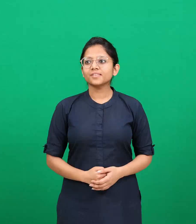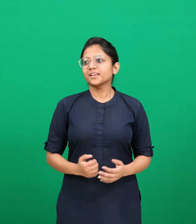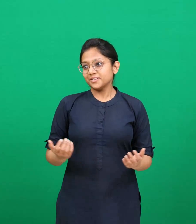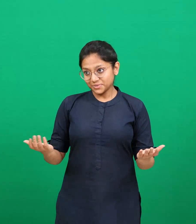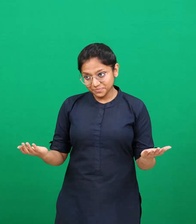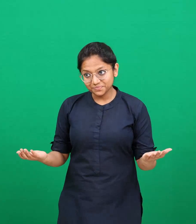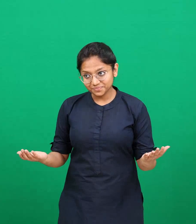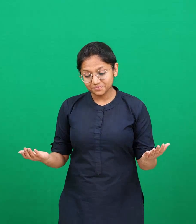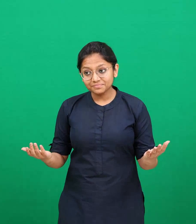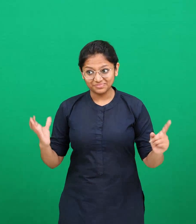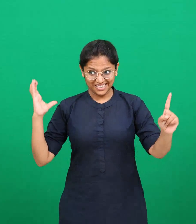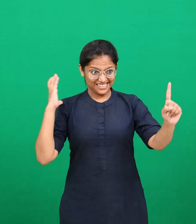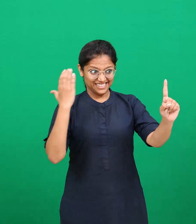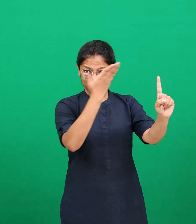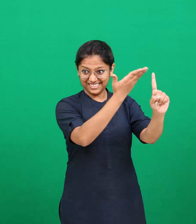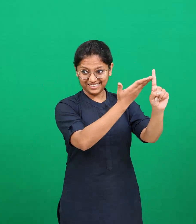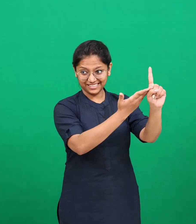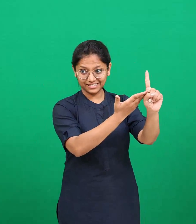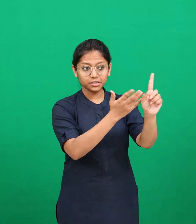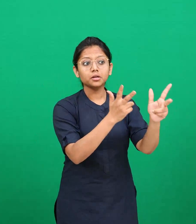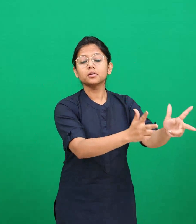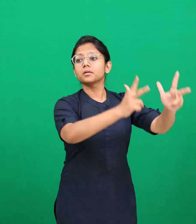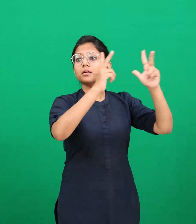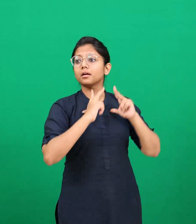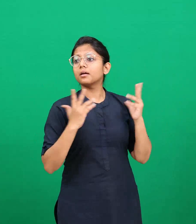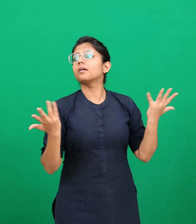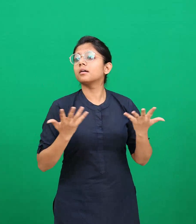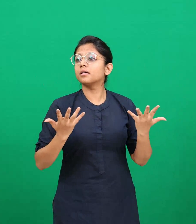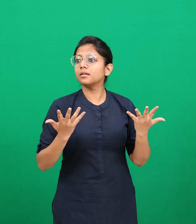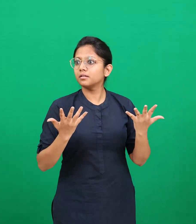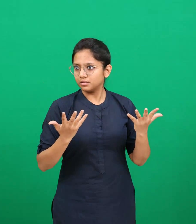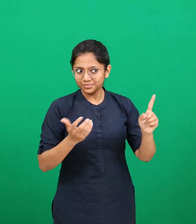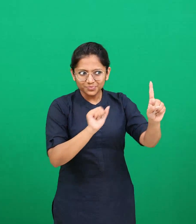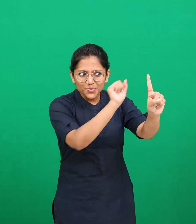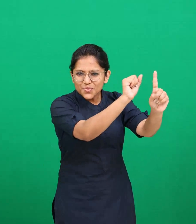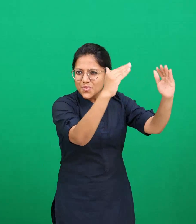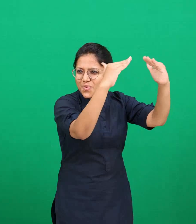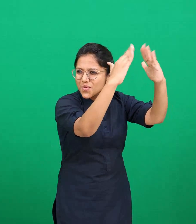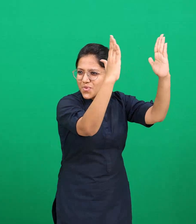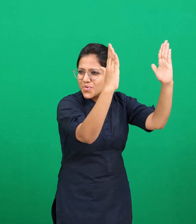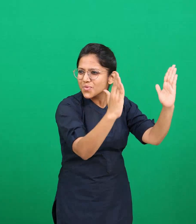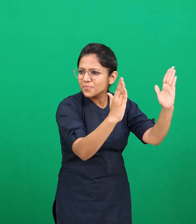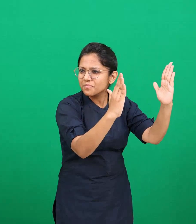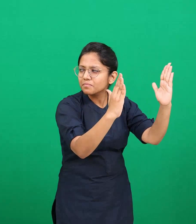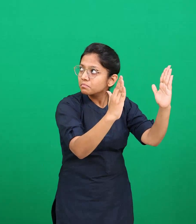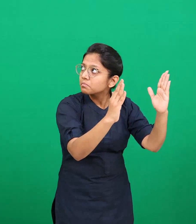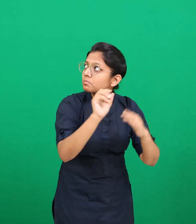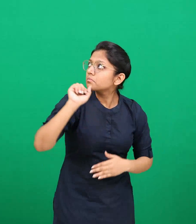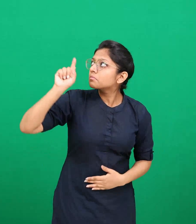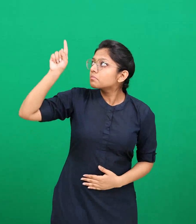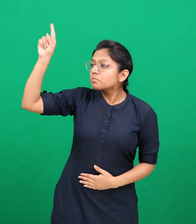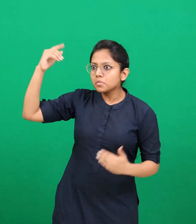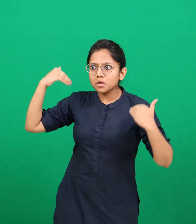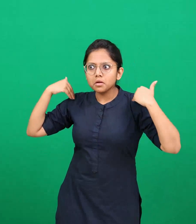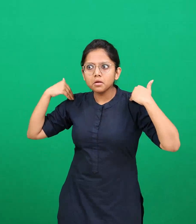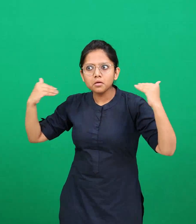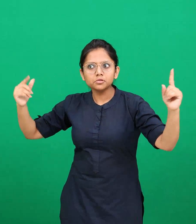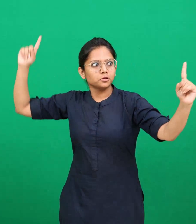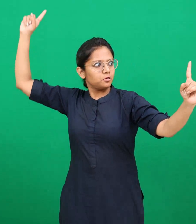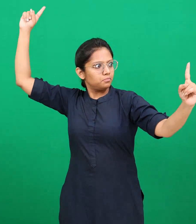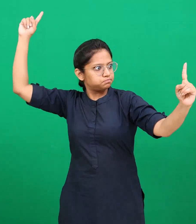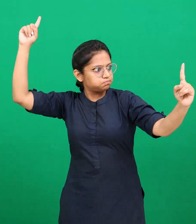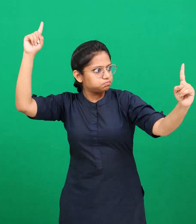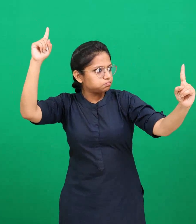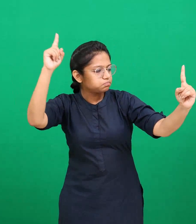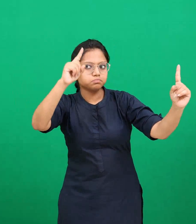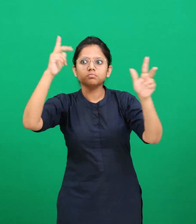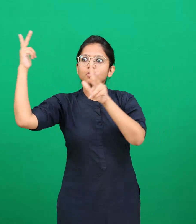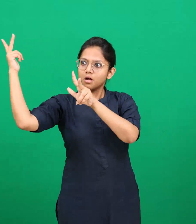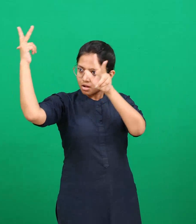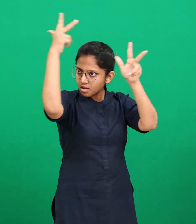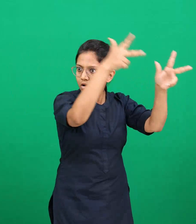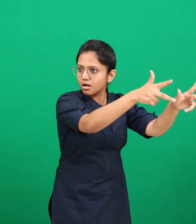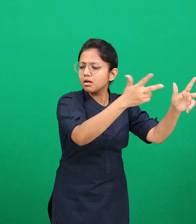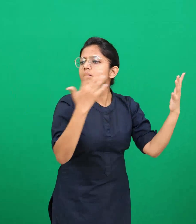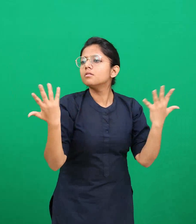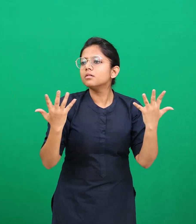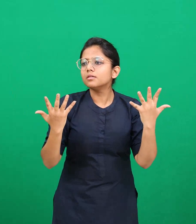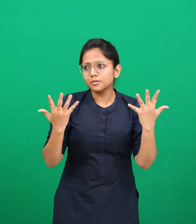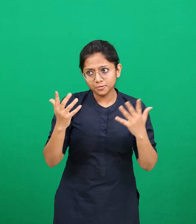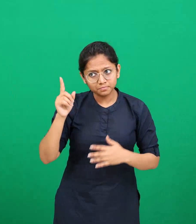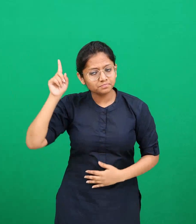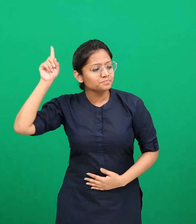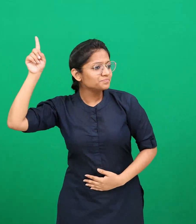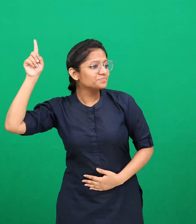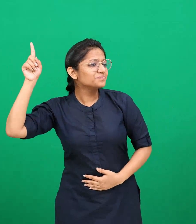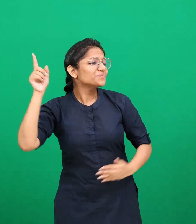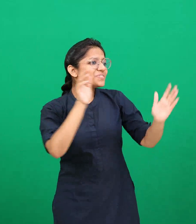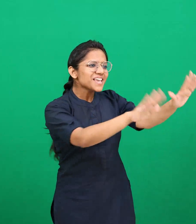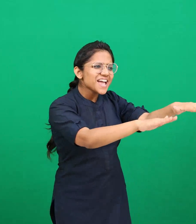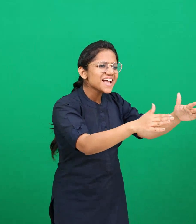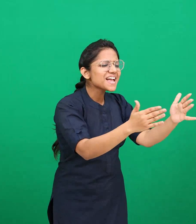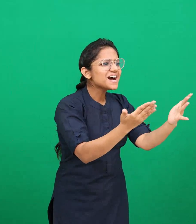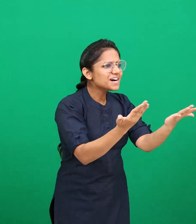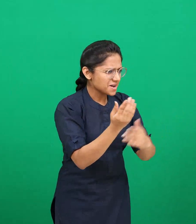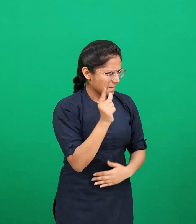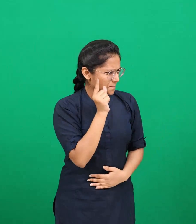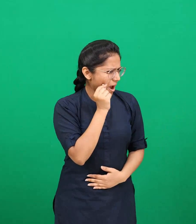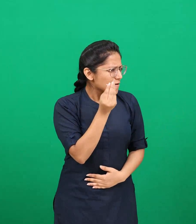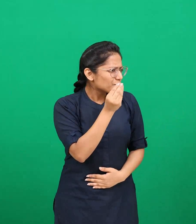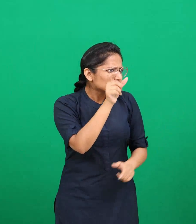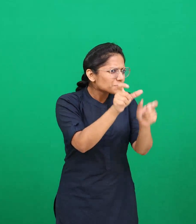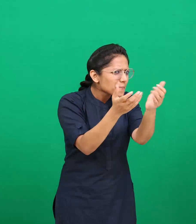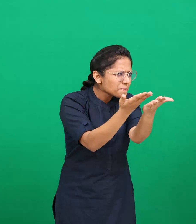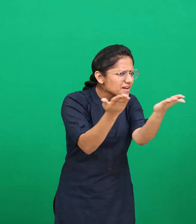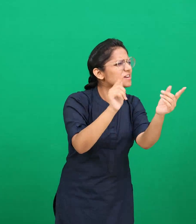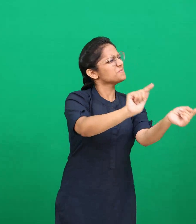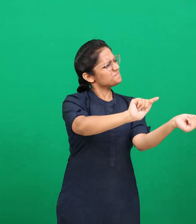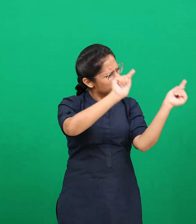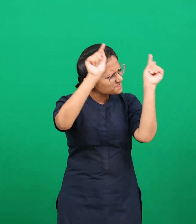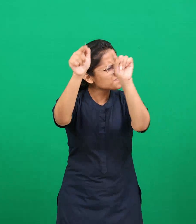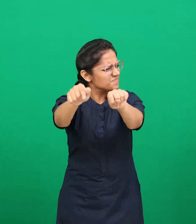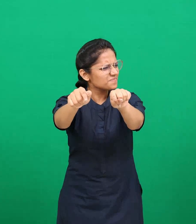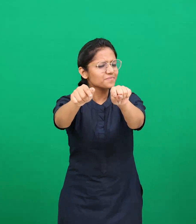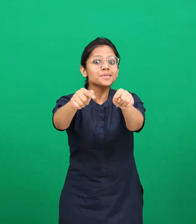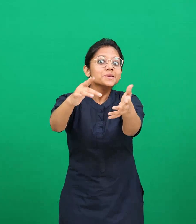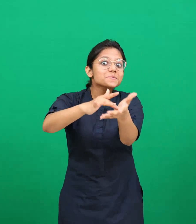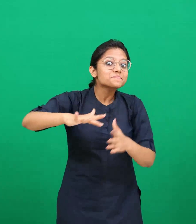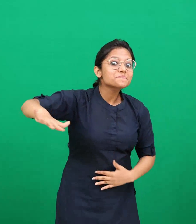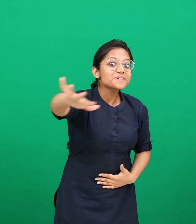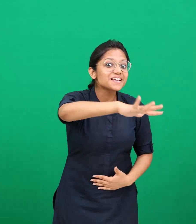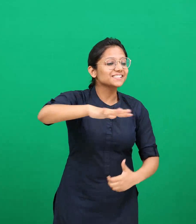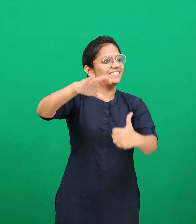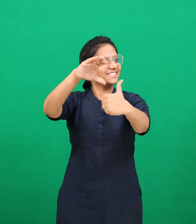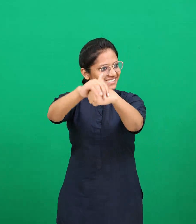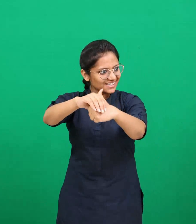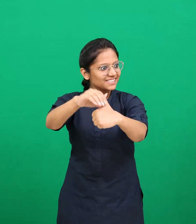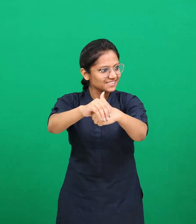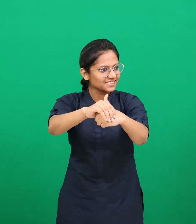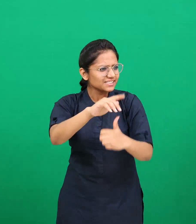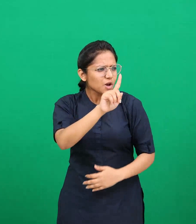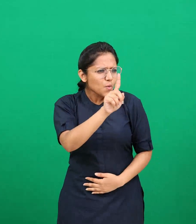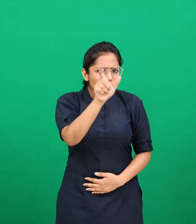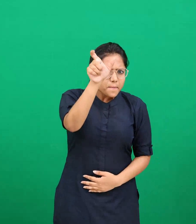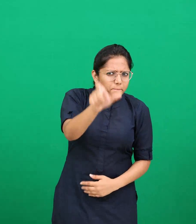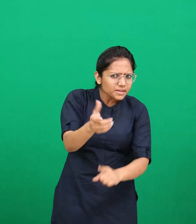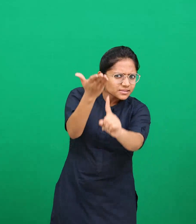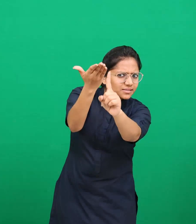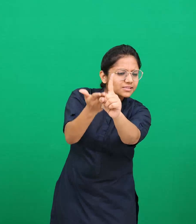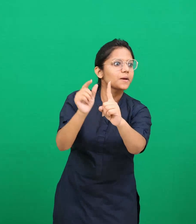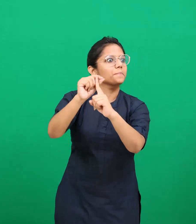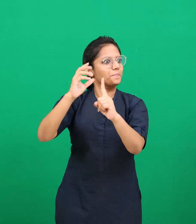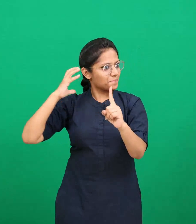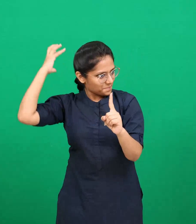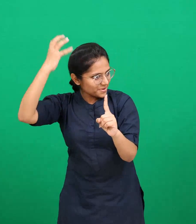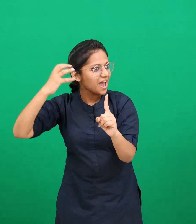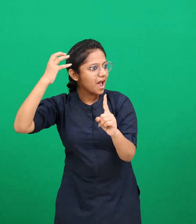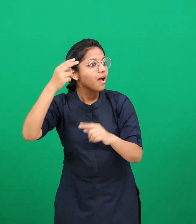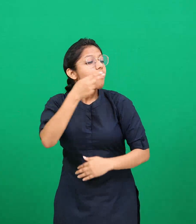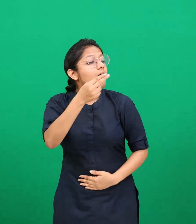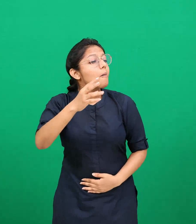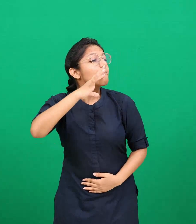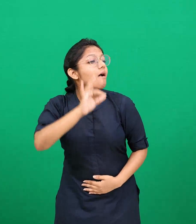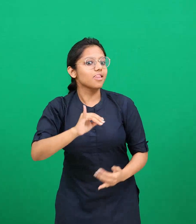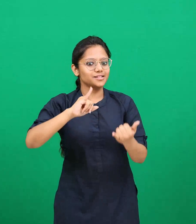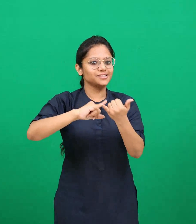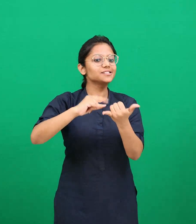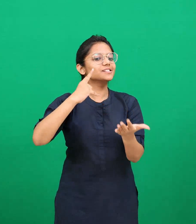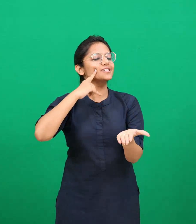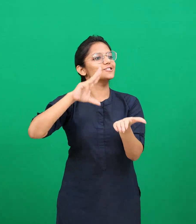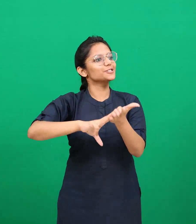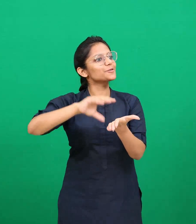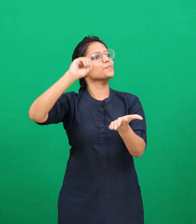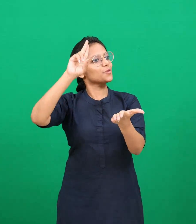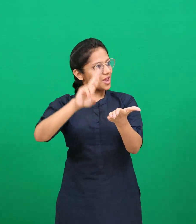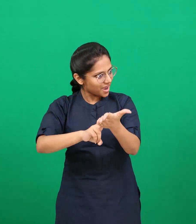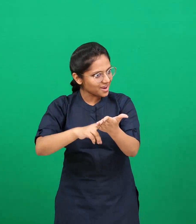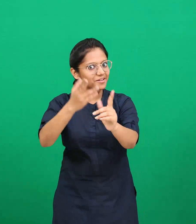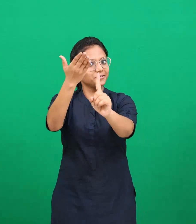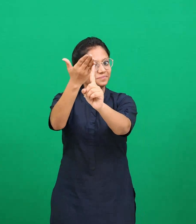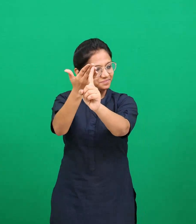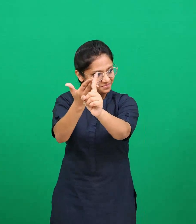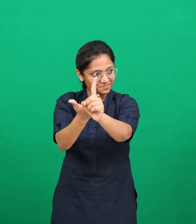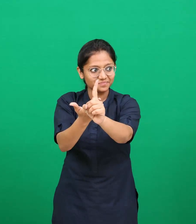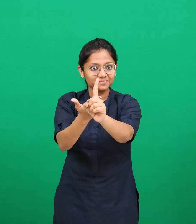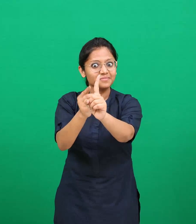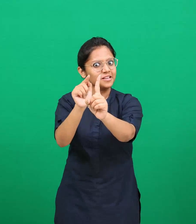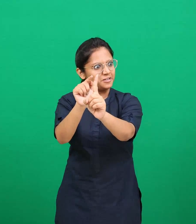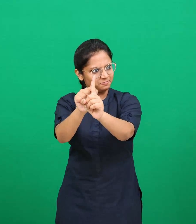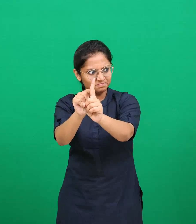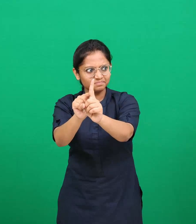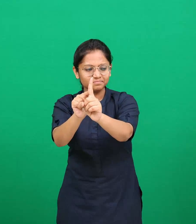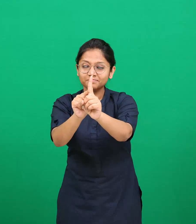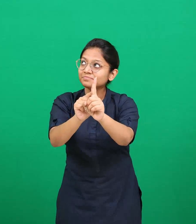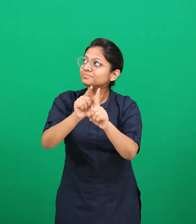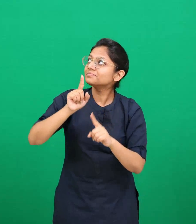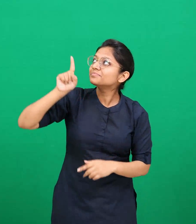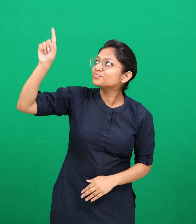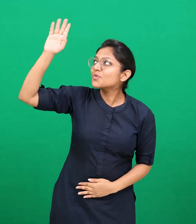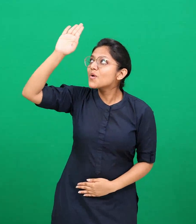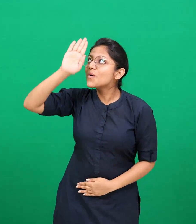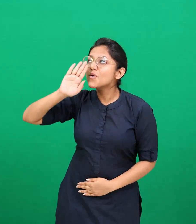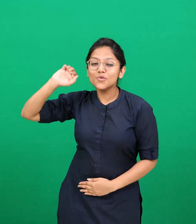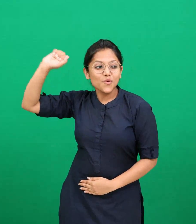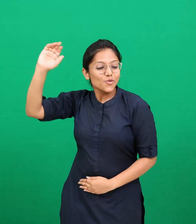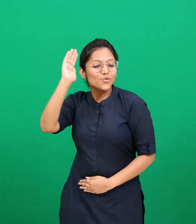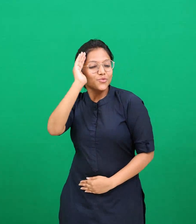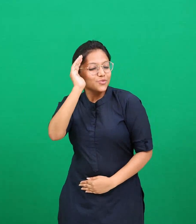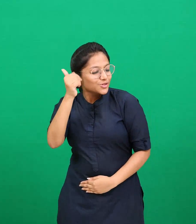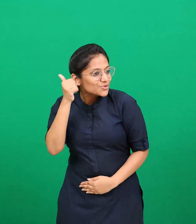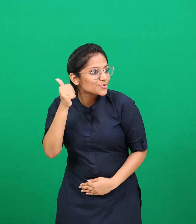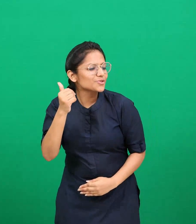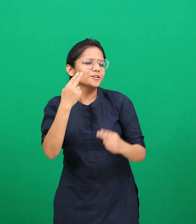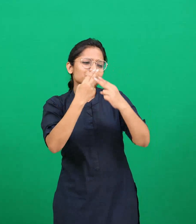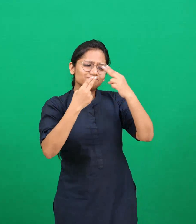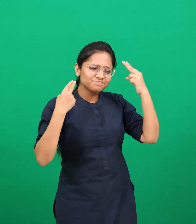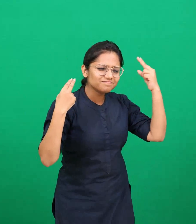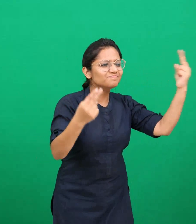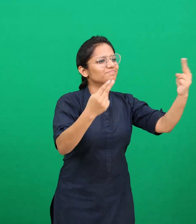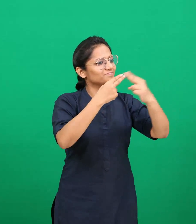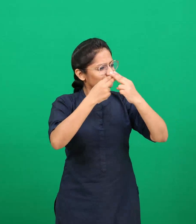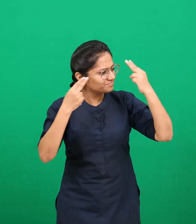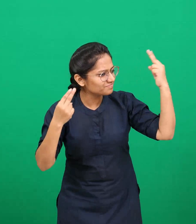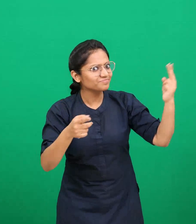He told us how he had seen an angel standing in his house and saying, ' Send to Joppa for Simon who is called Peter.